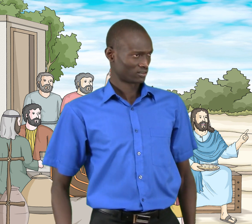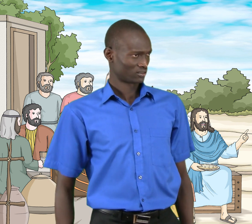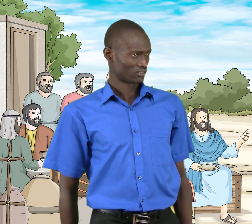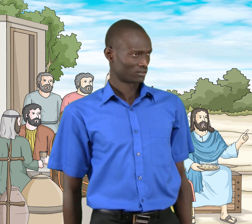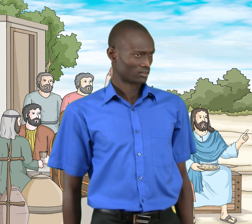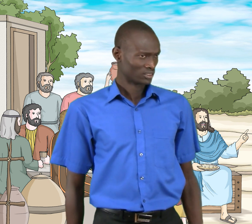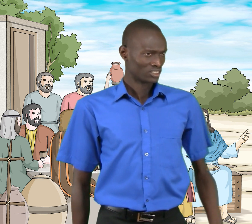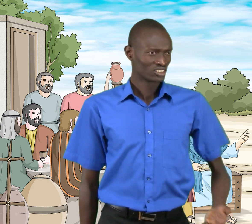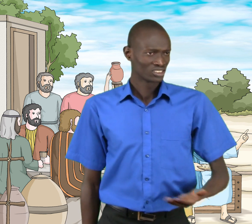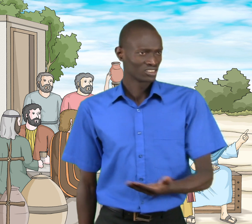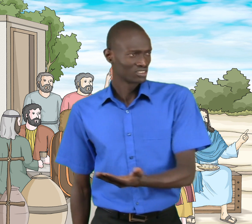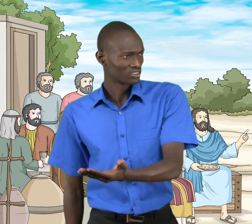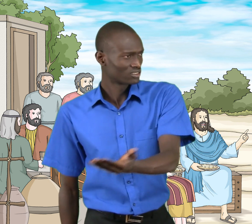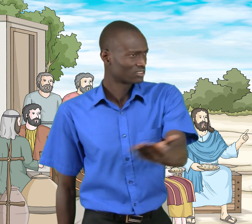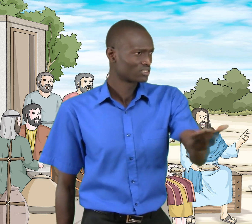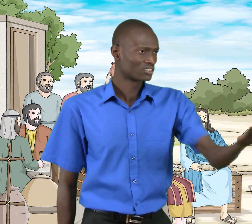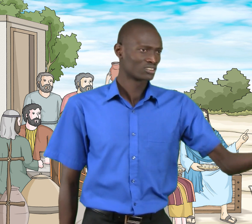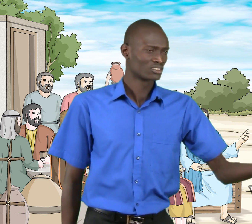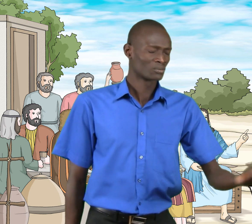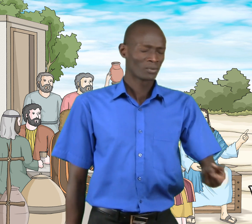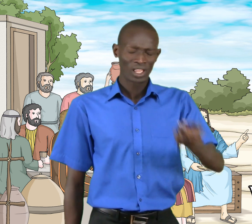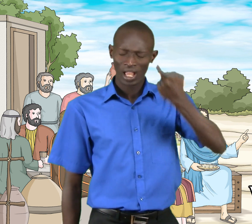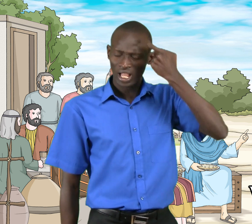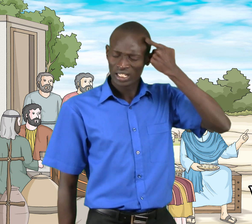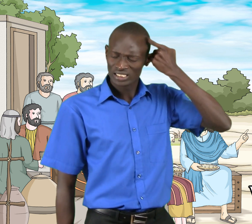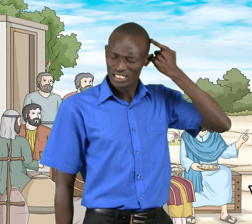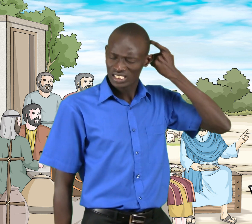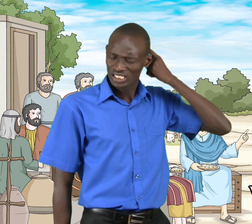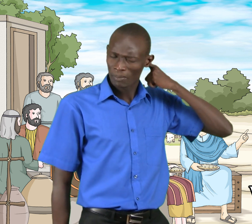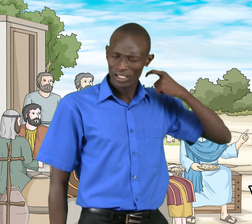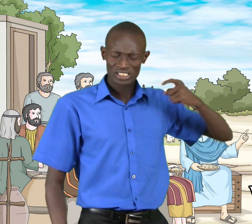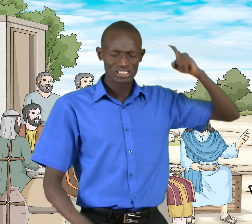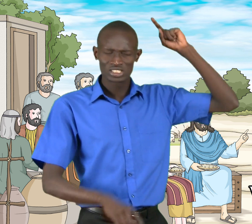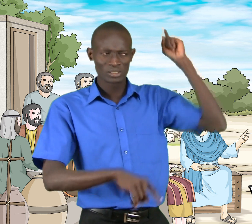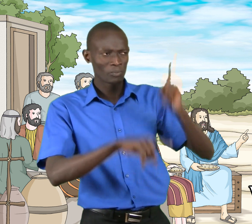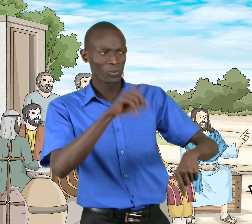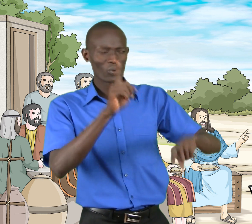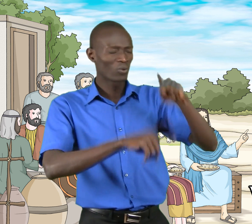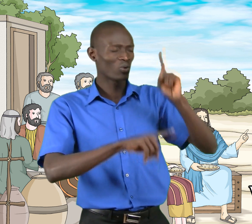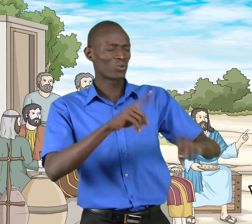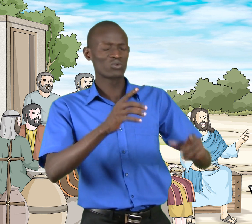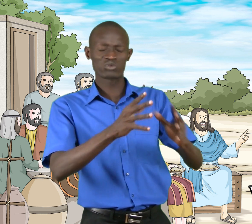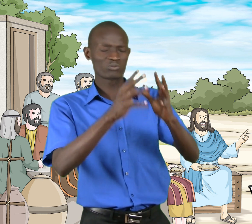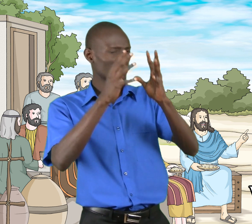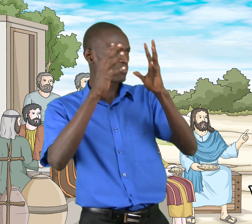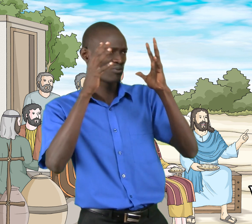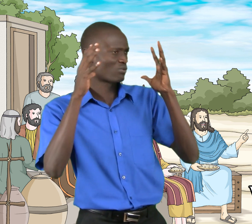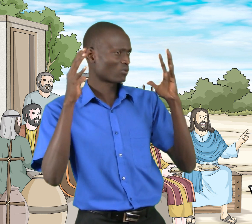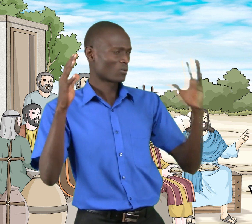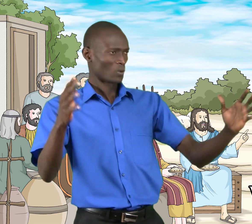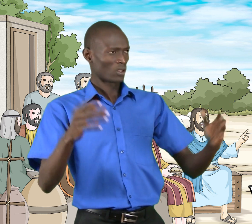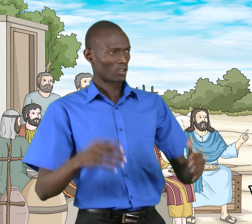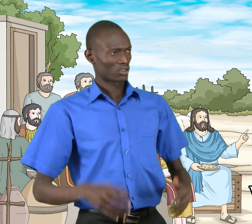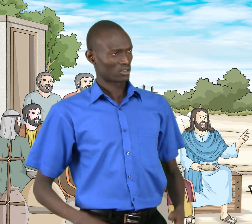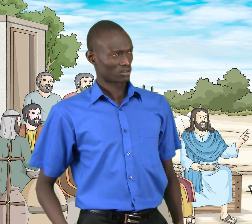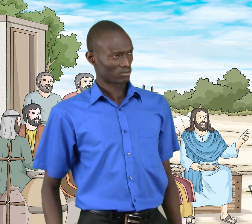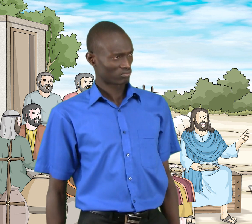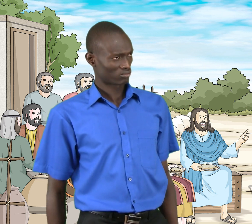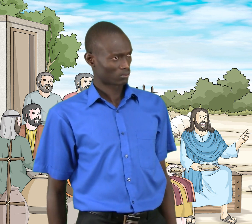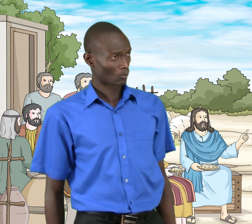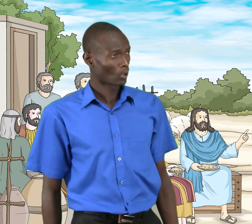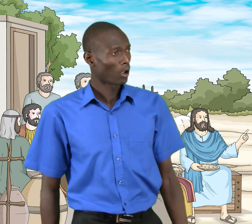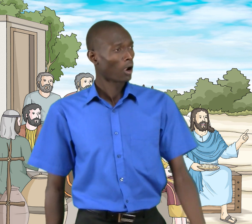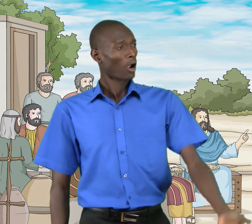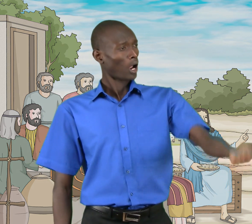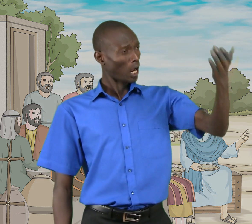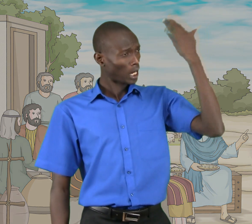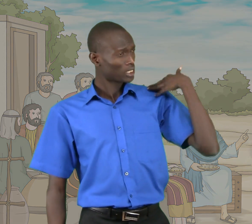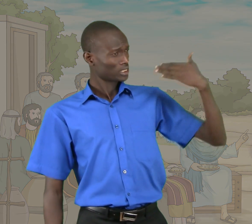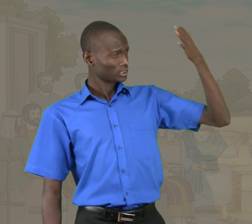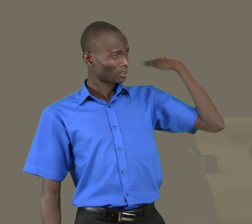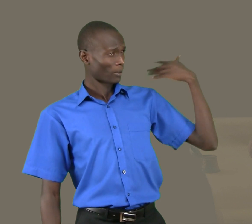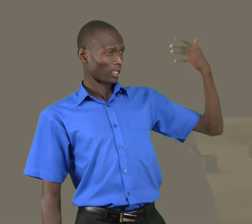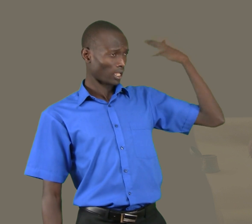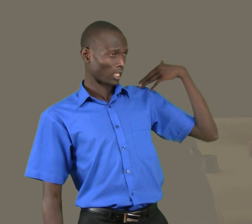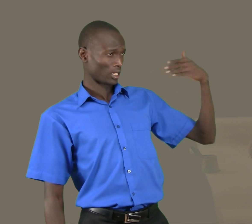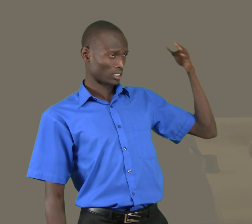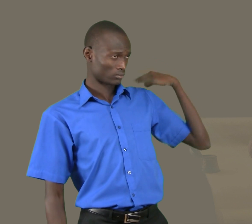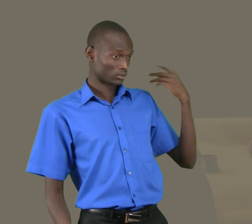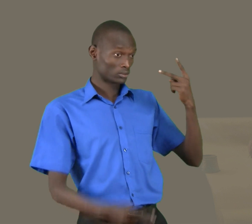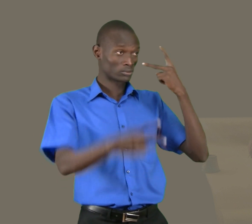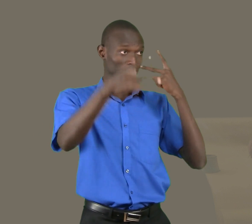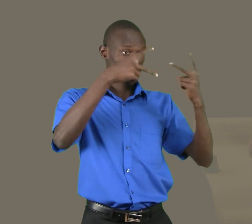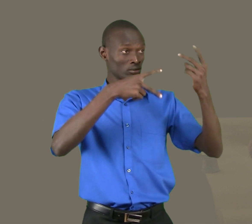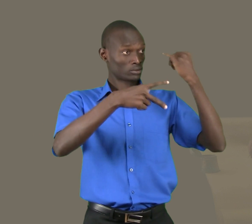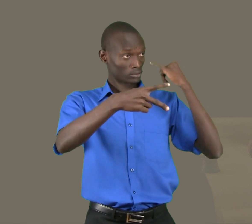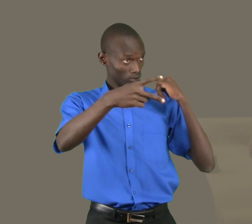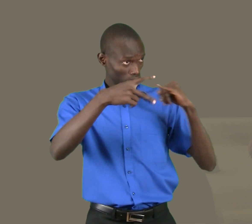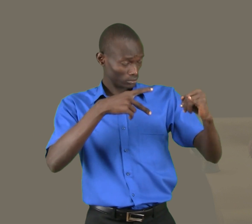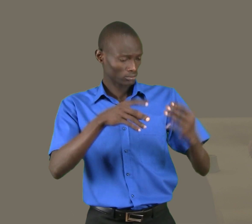You hypocrites!